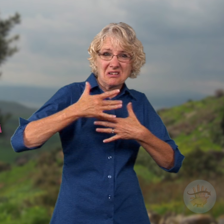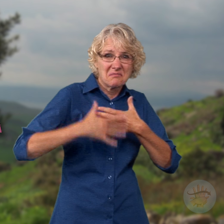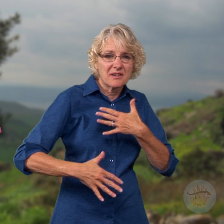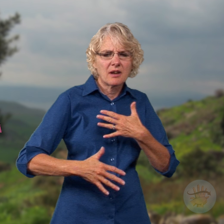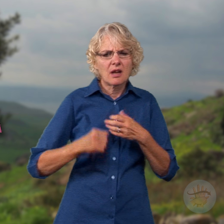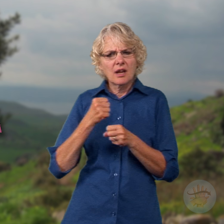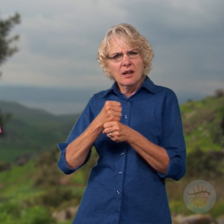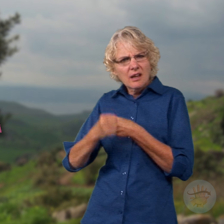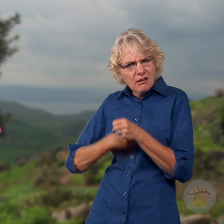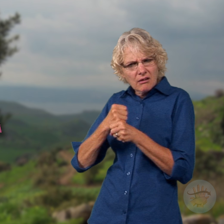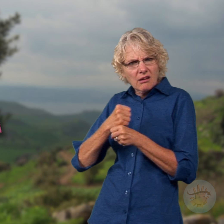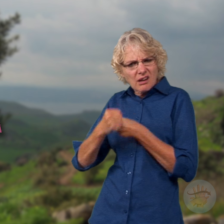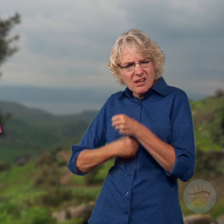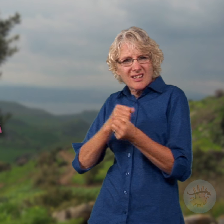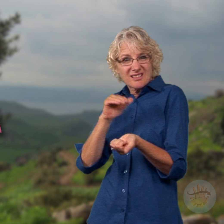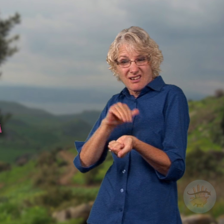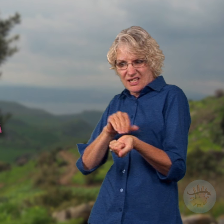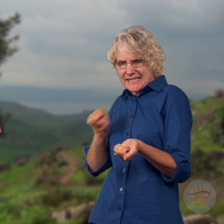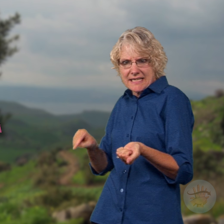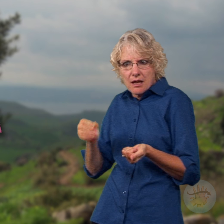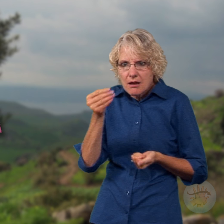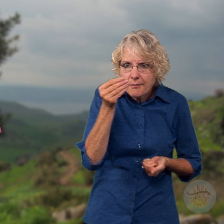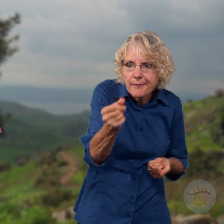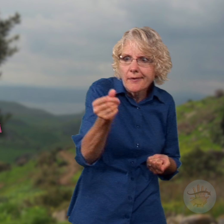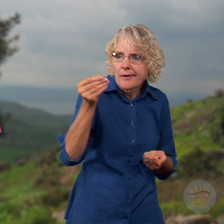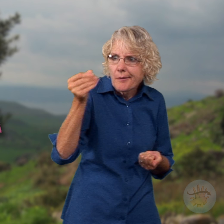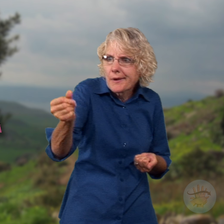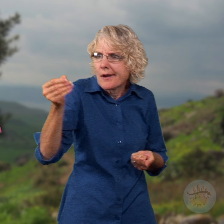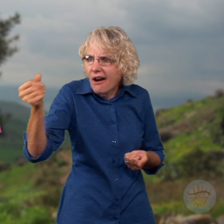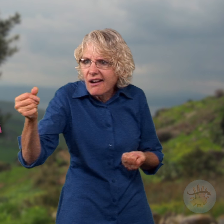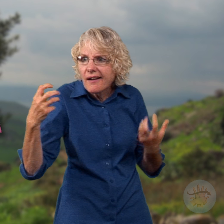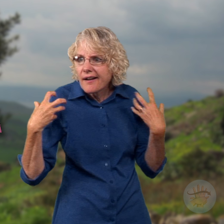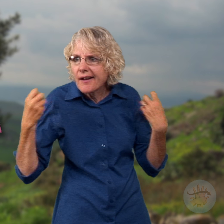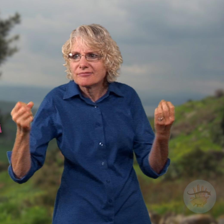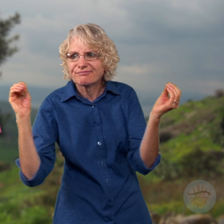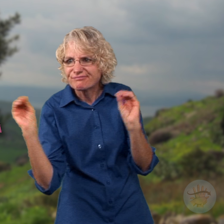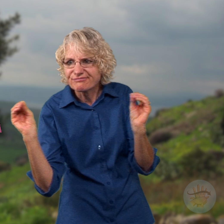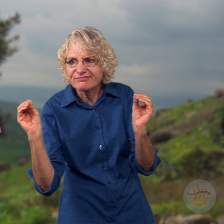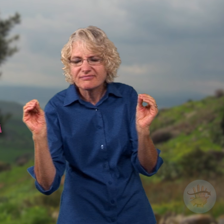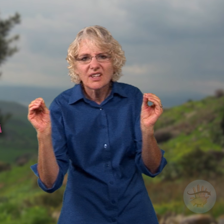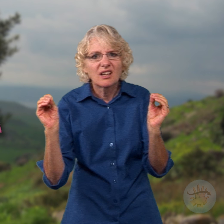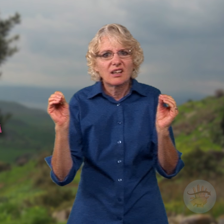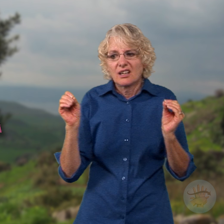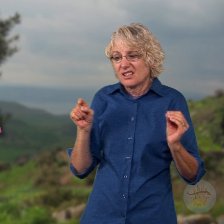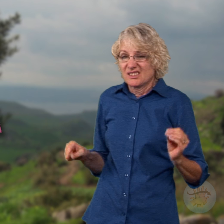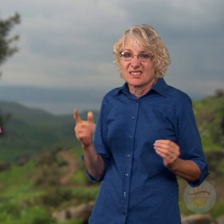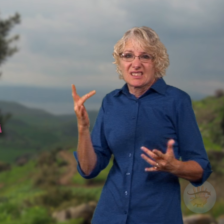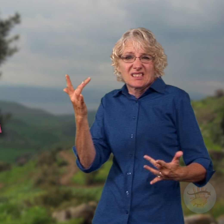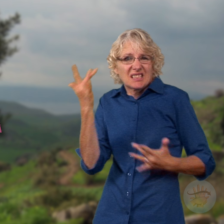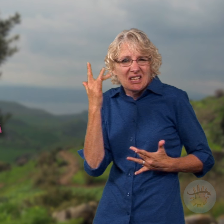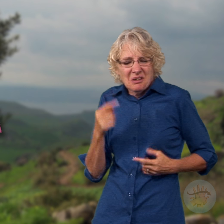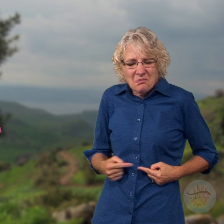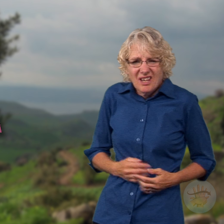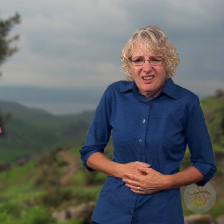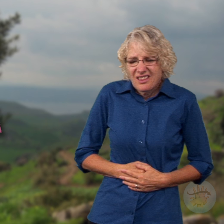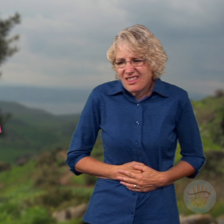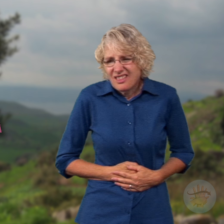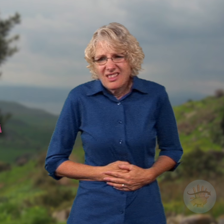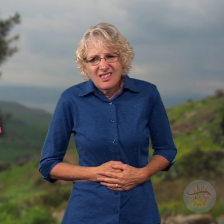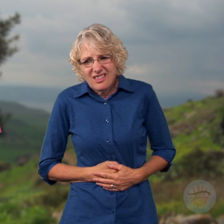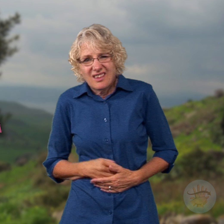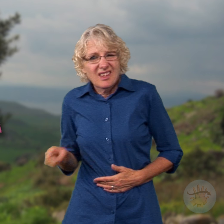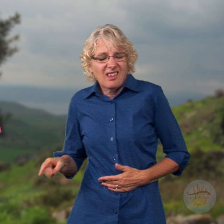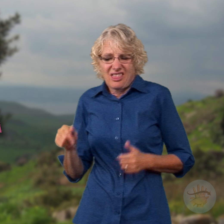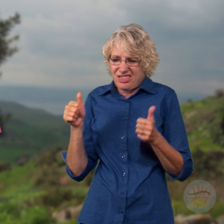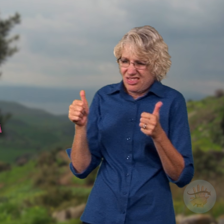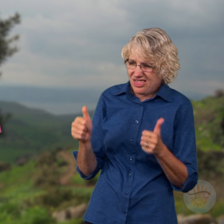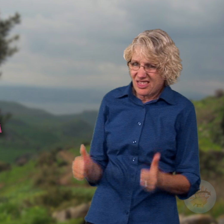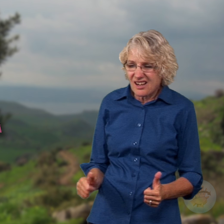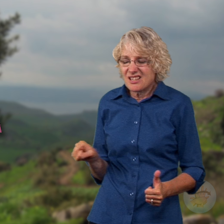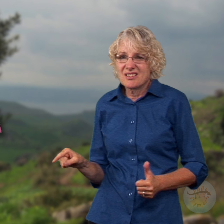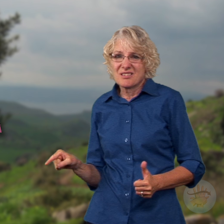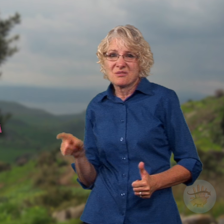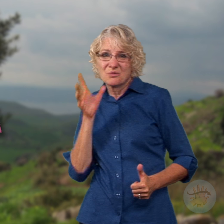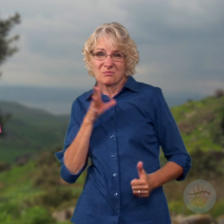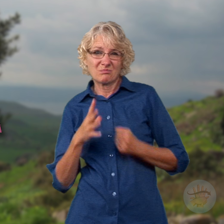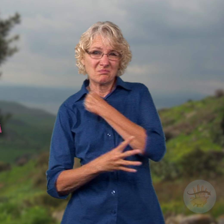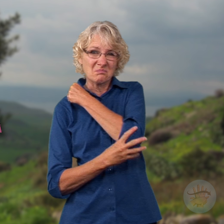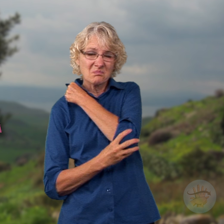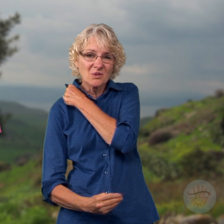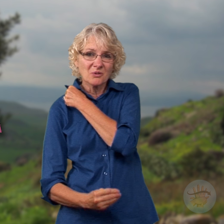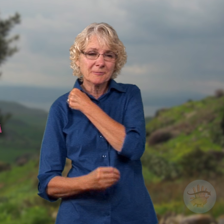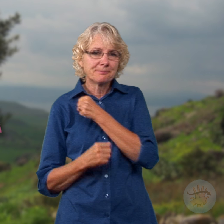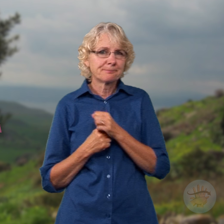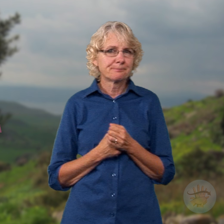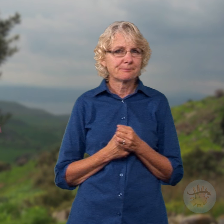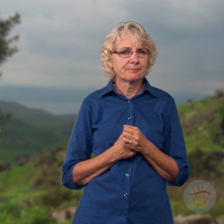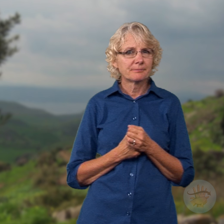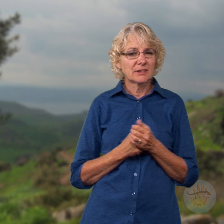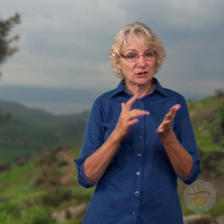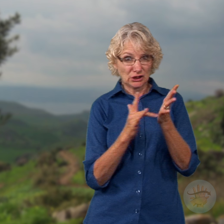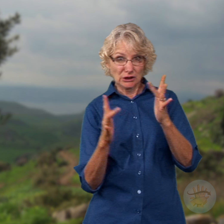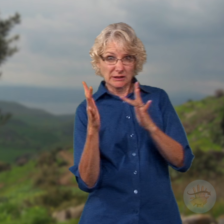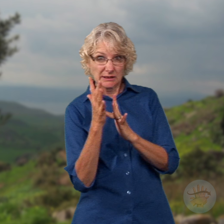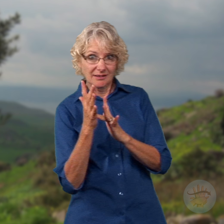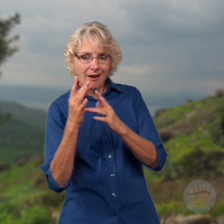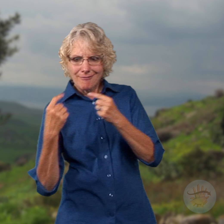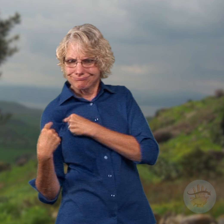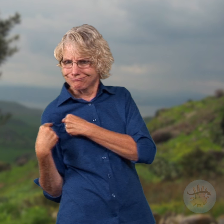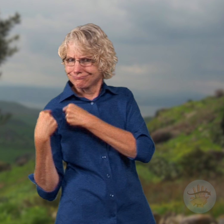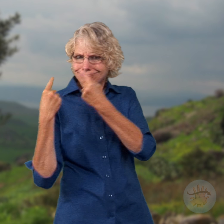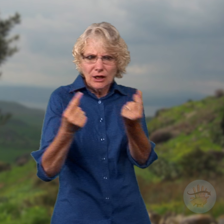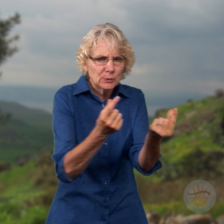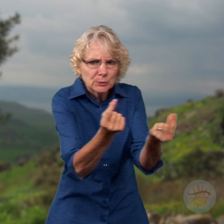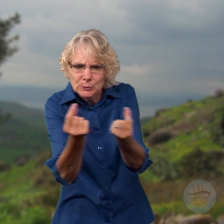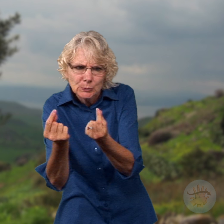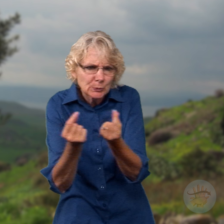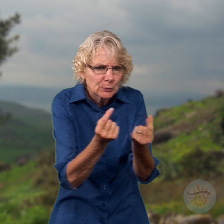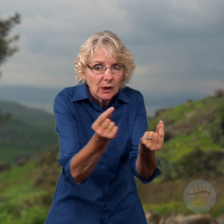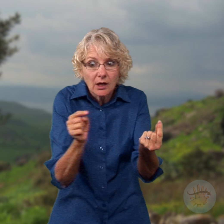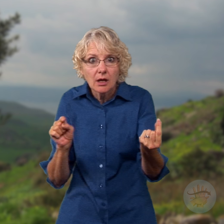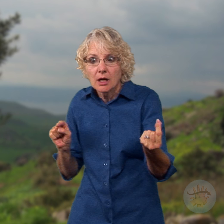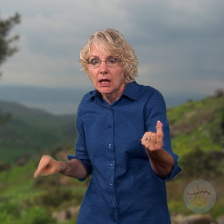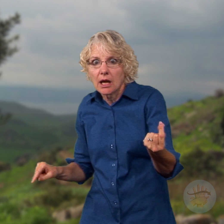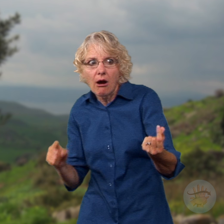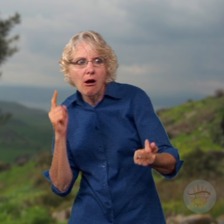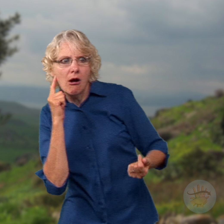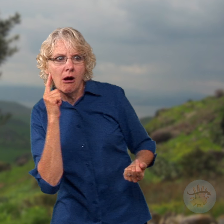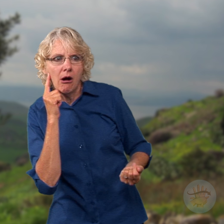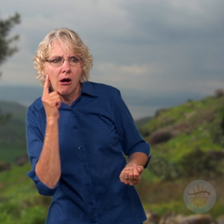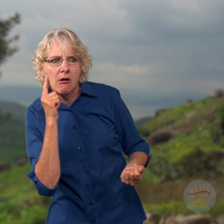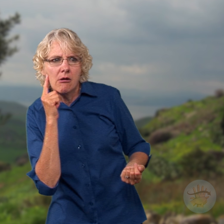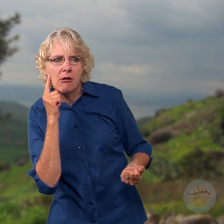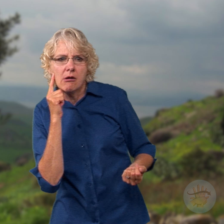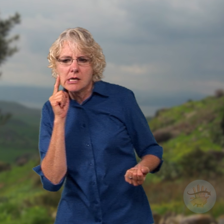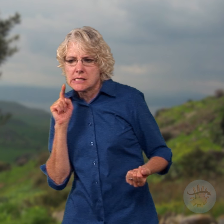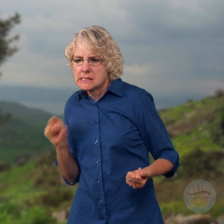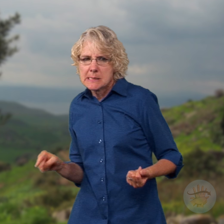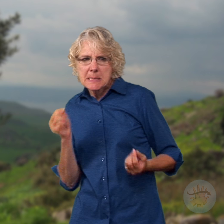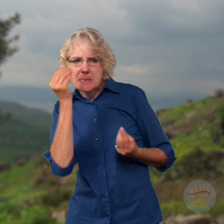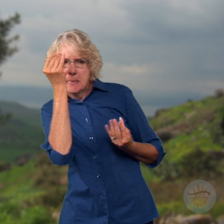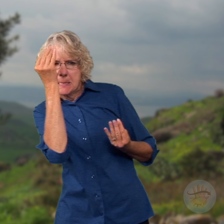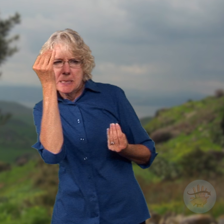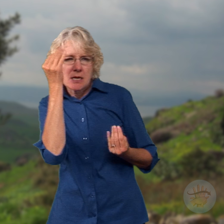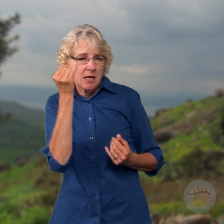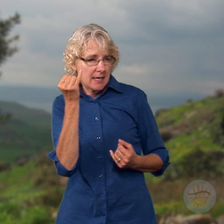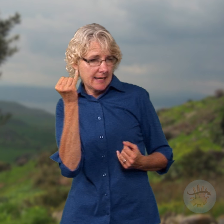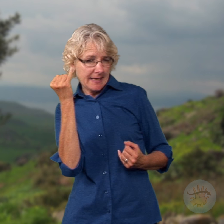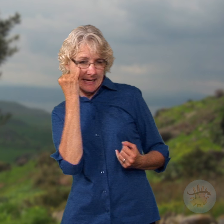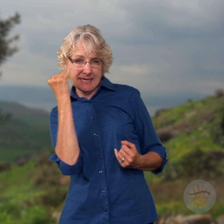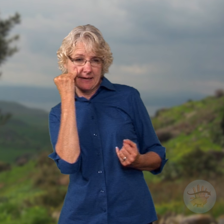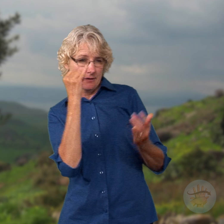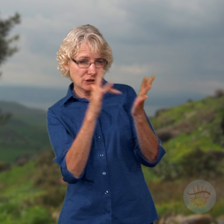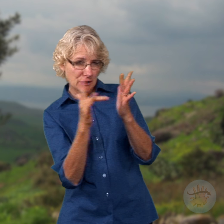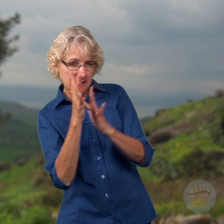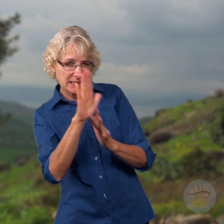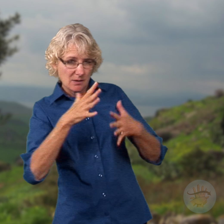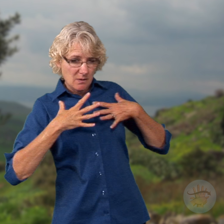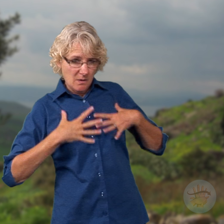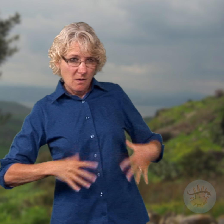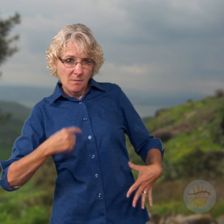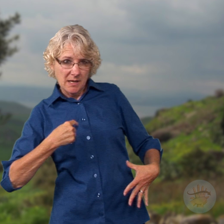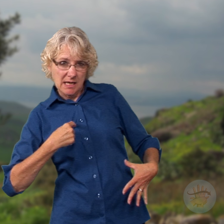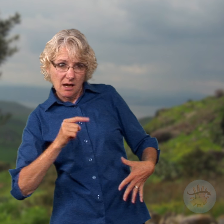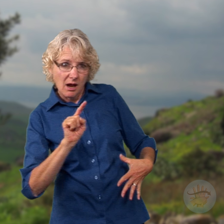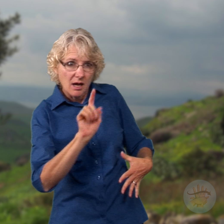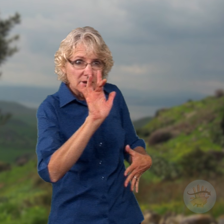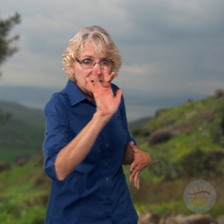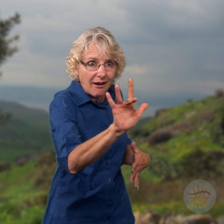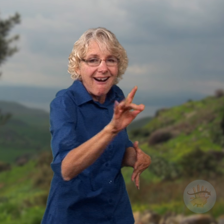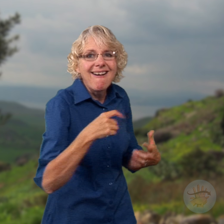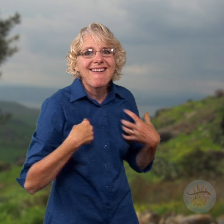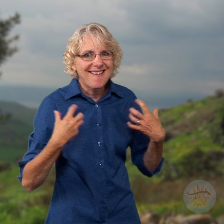She had borne much agony under the care of many physicians and had spent all she had, but to no avail.